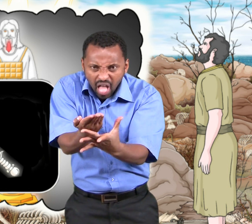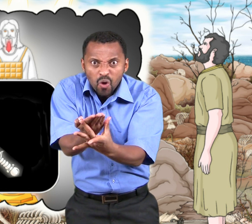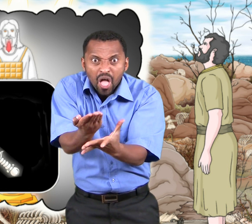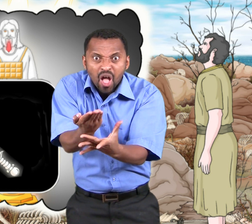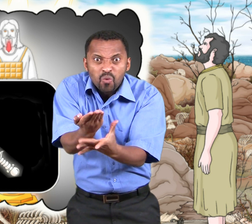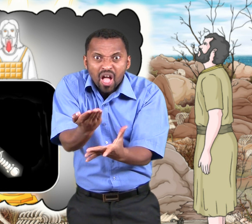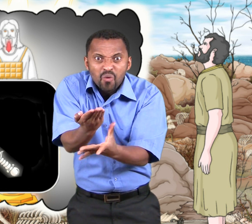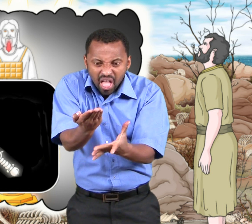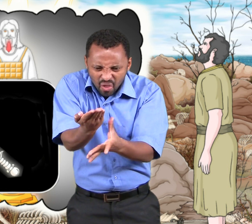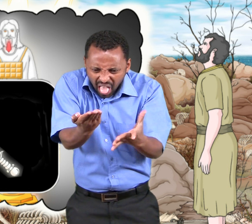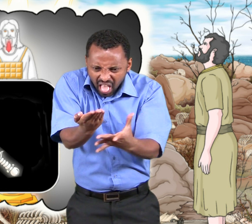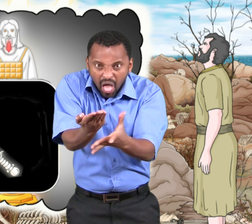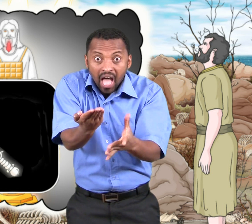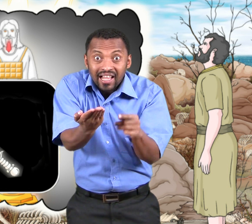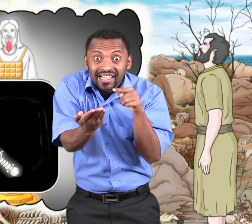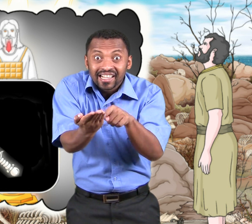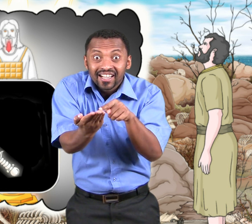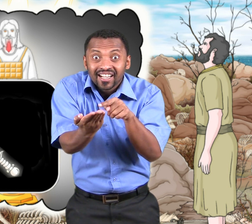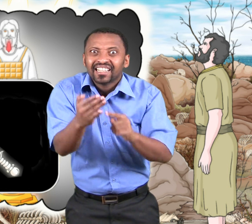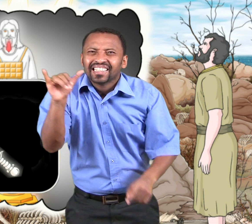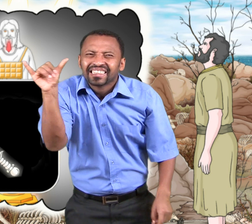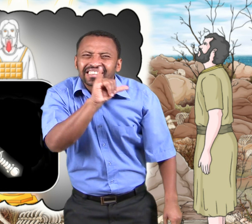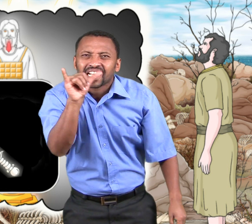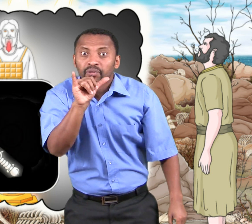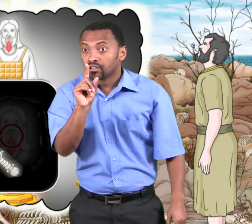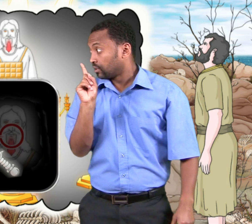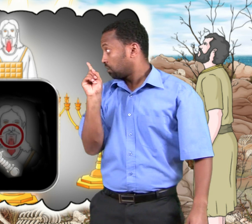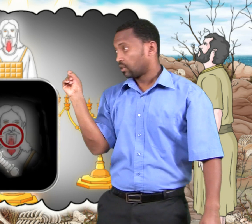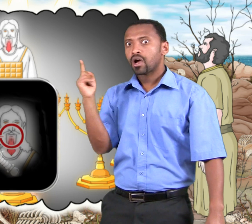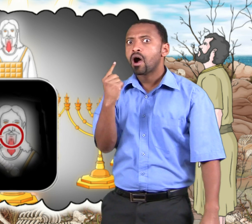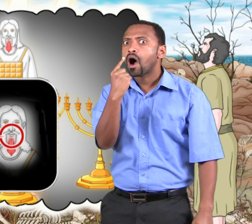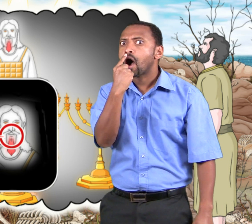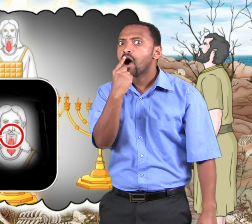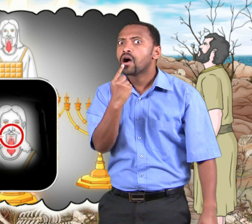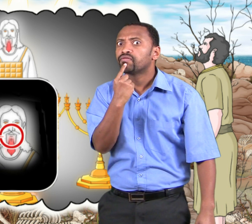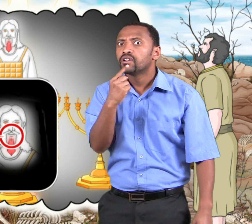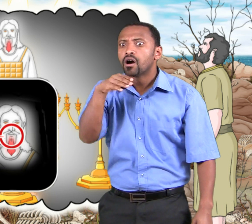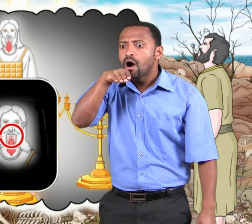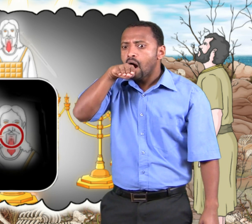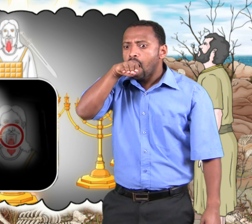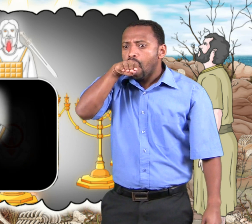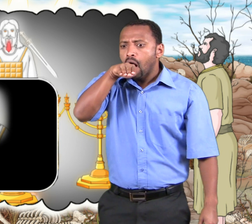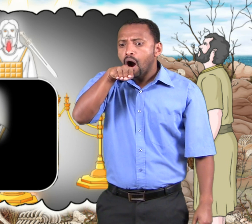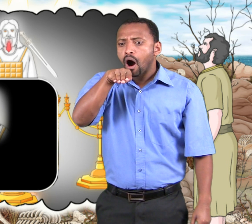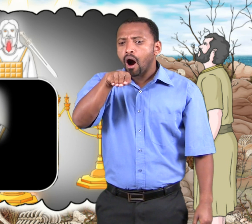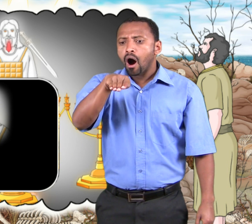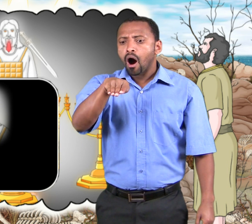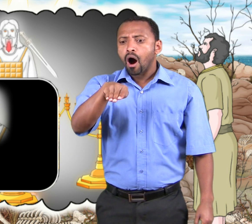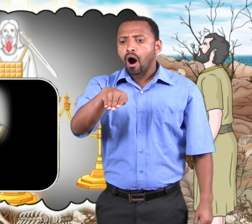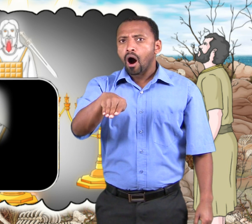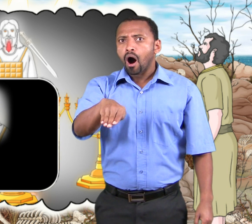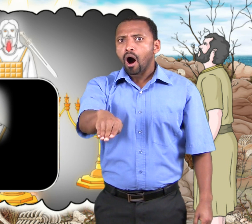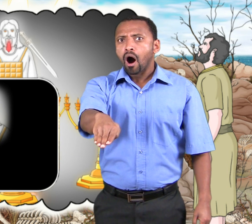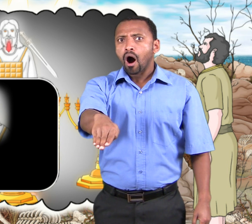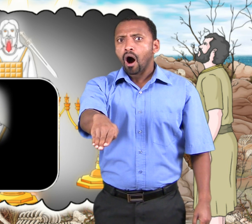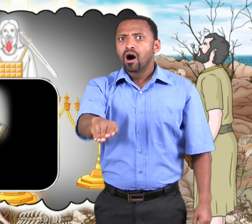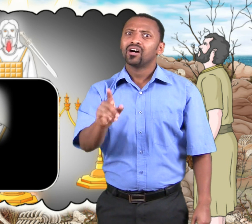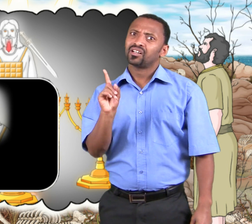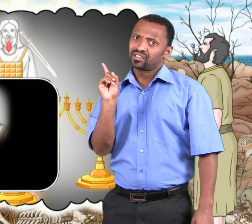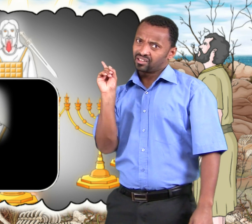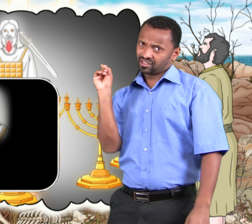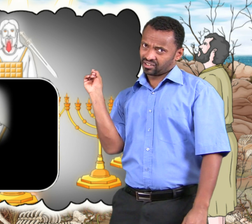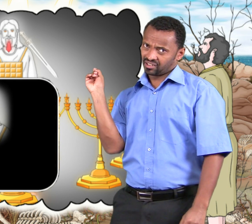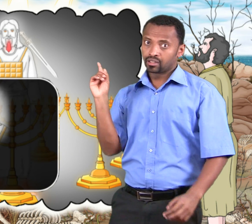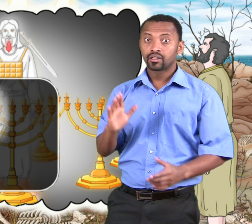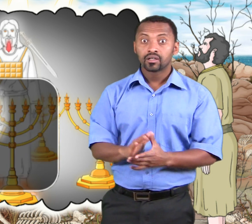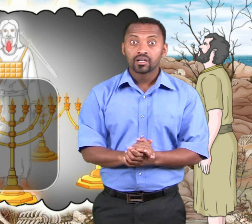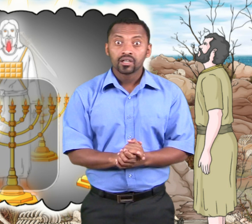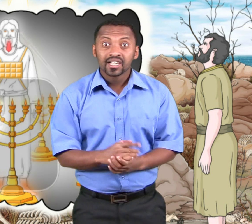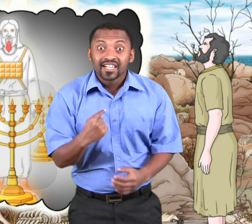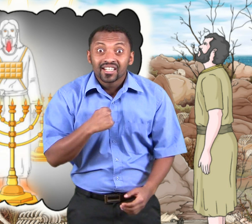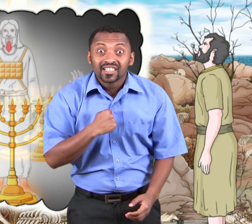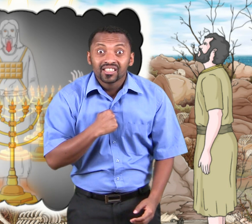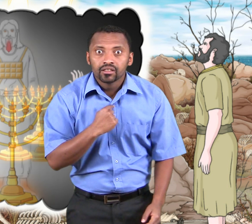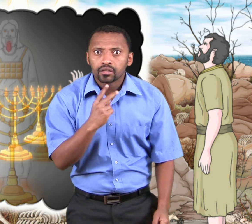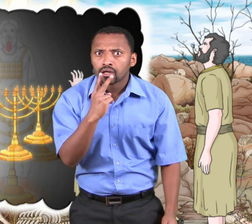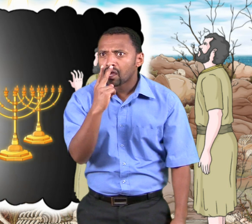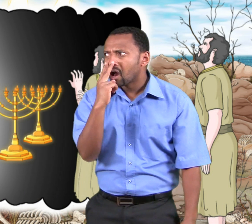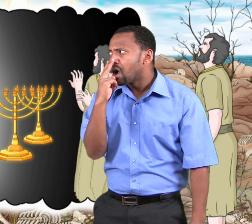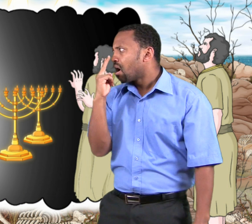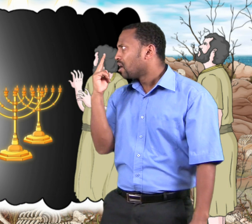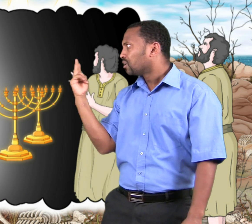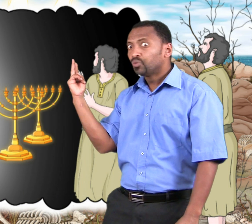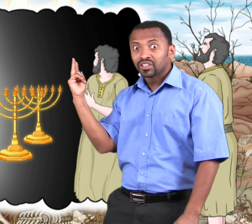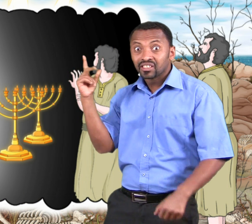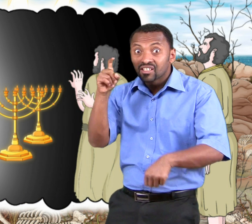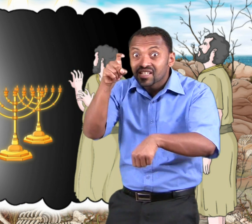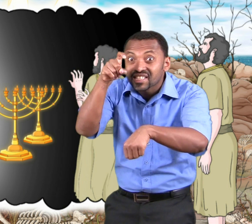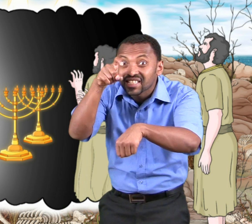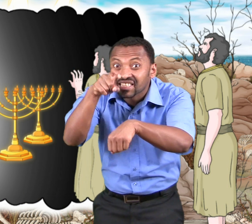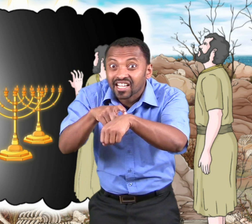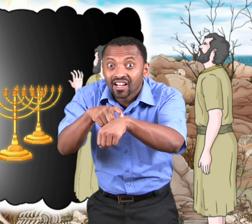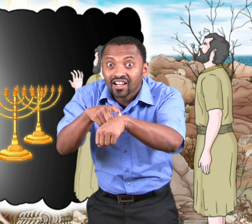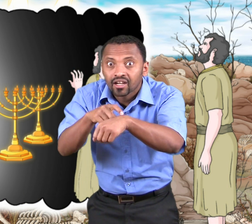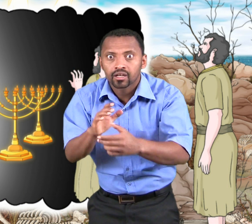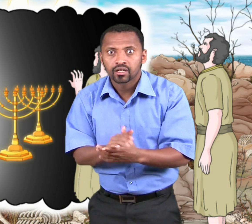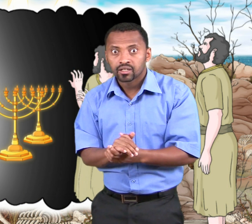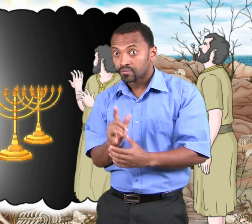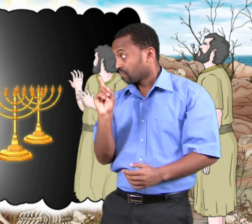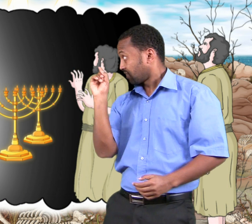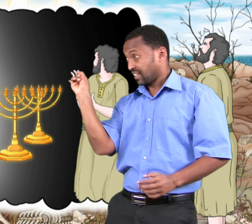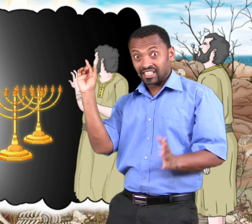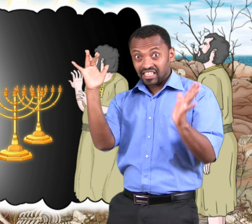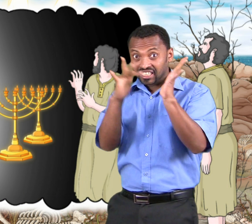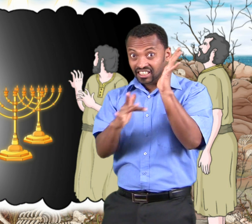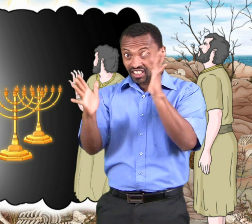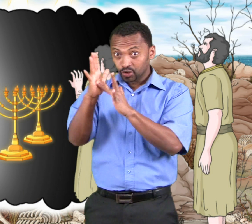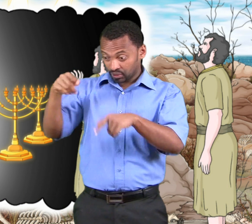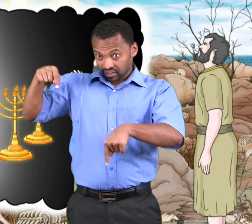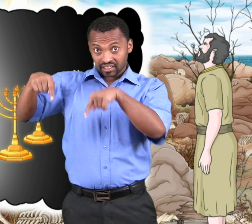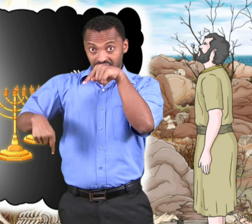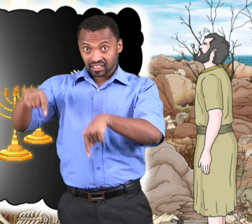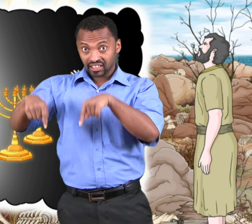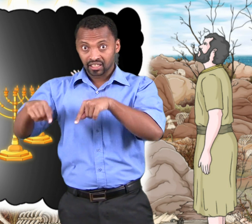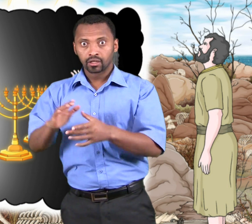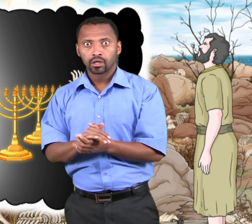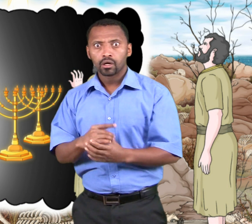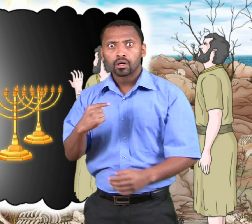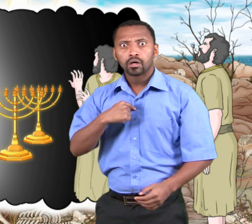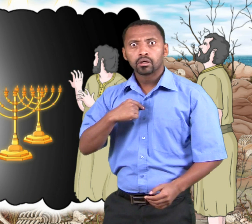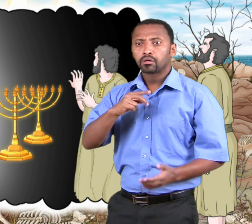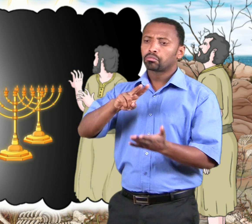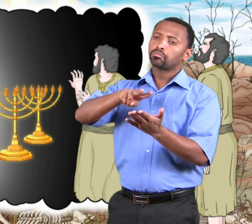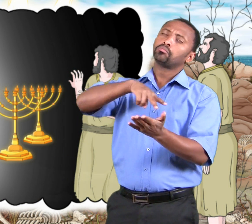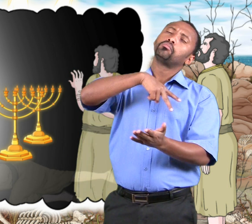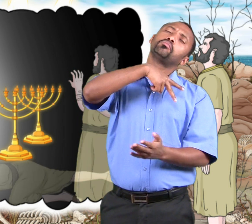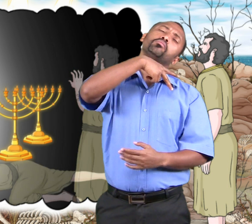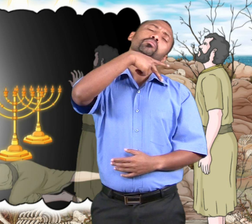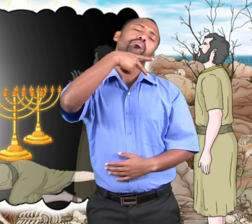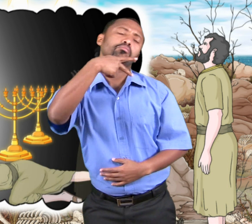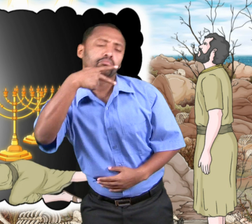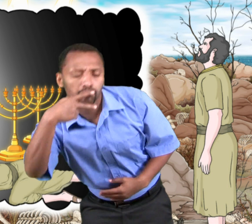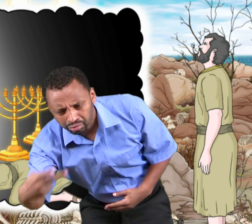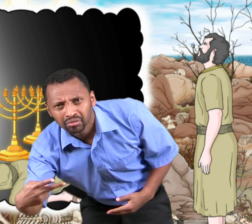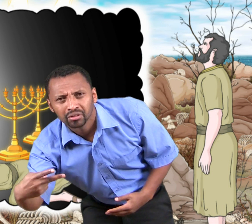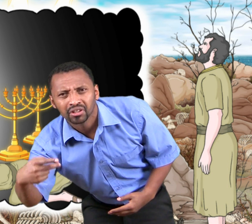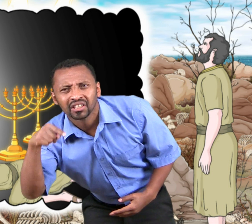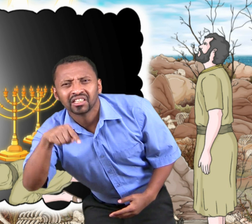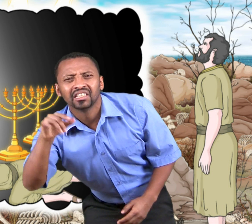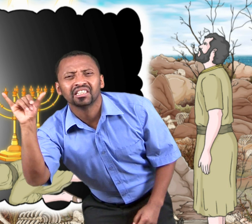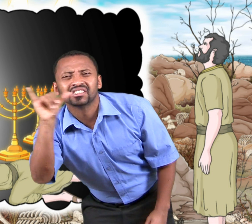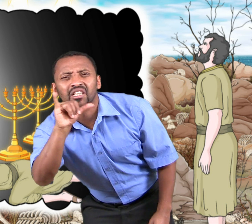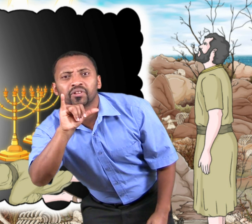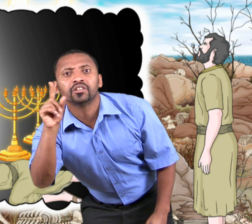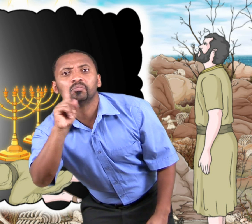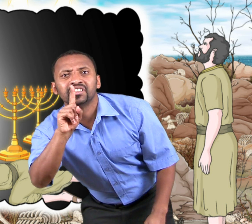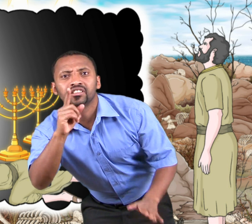His face was like the sun shining at its brightest.